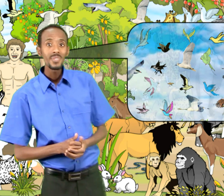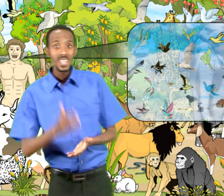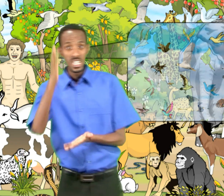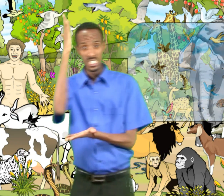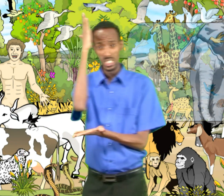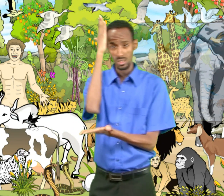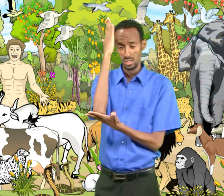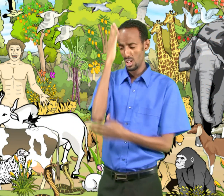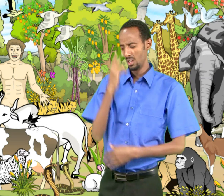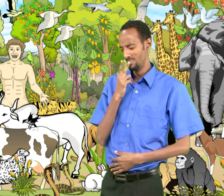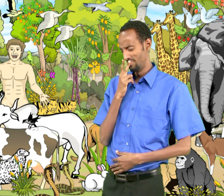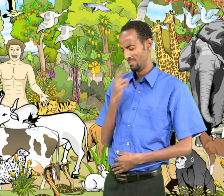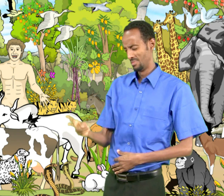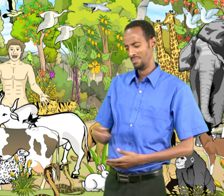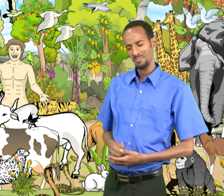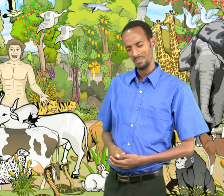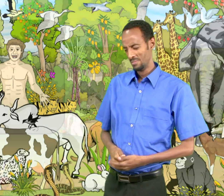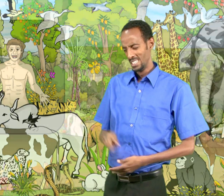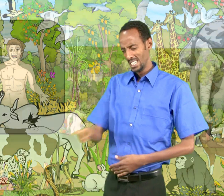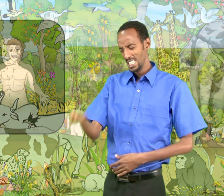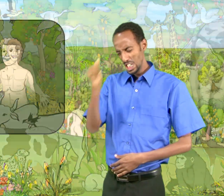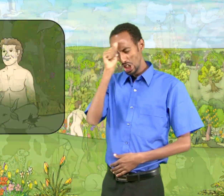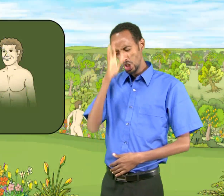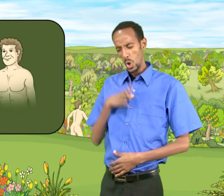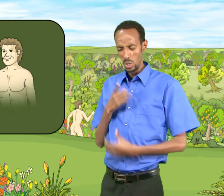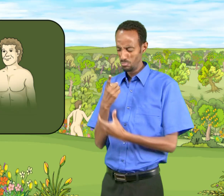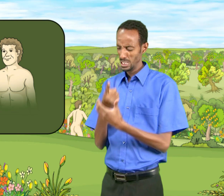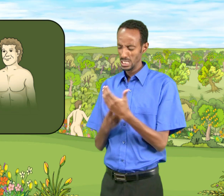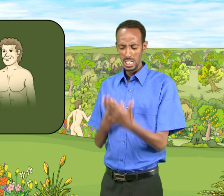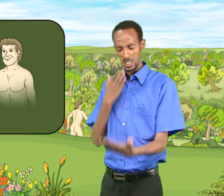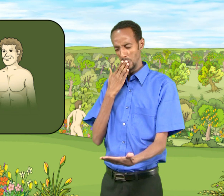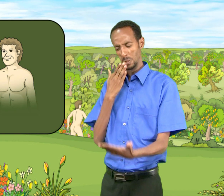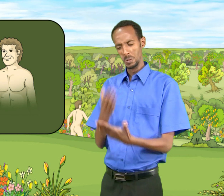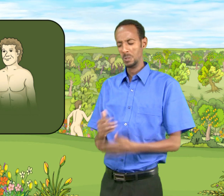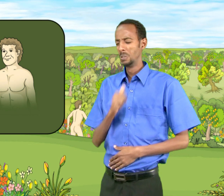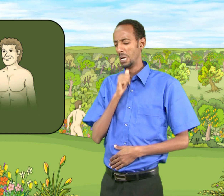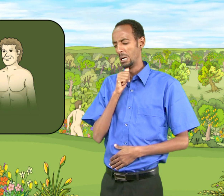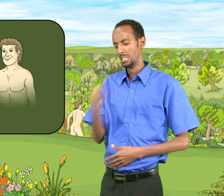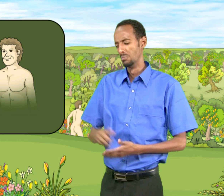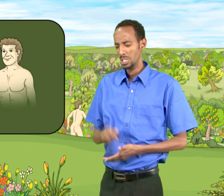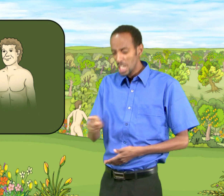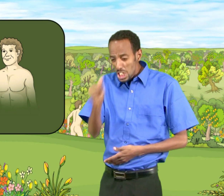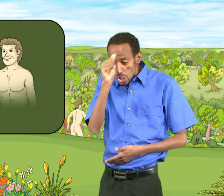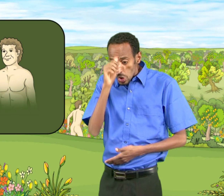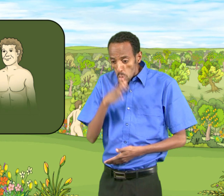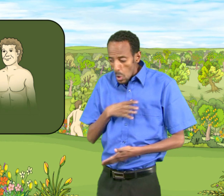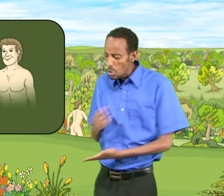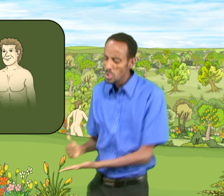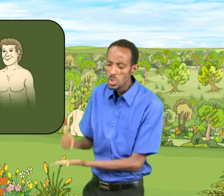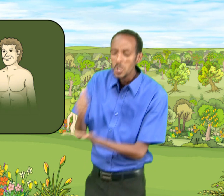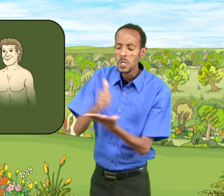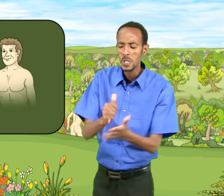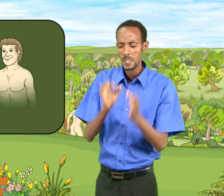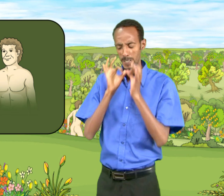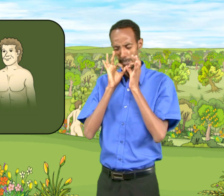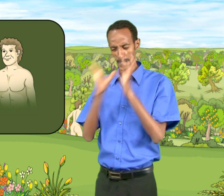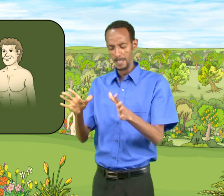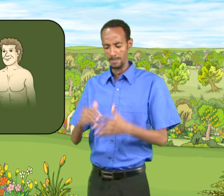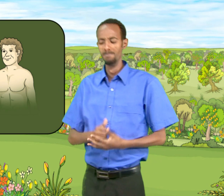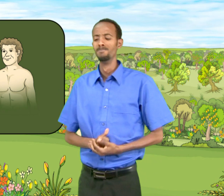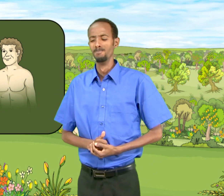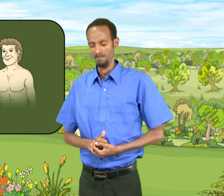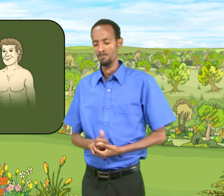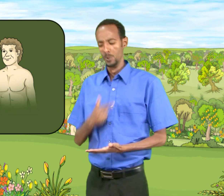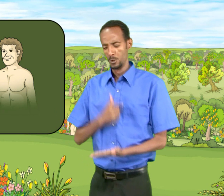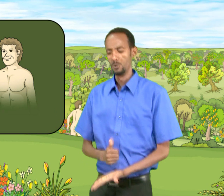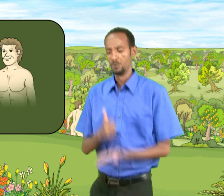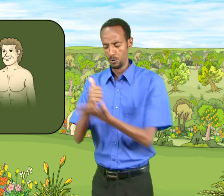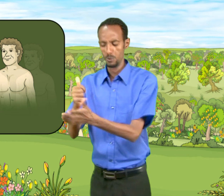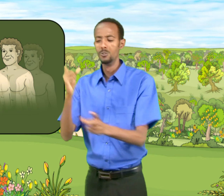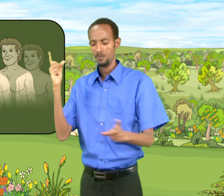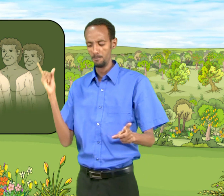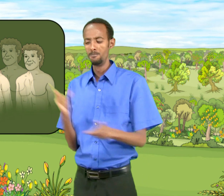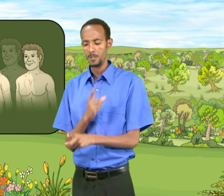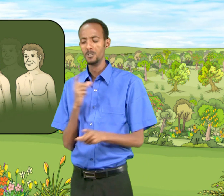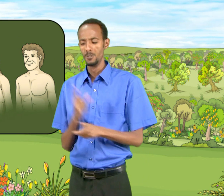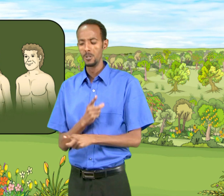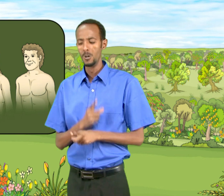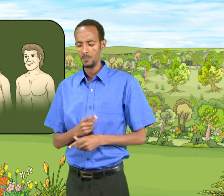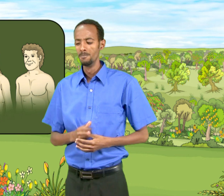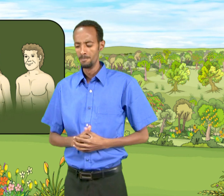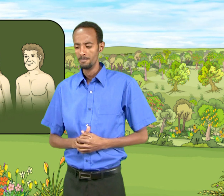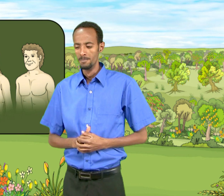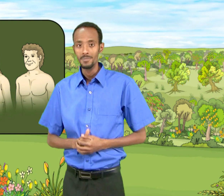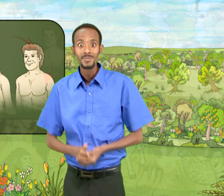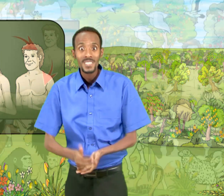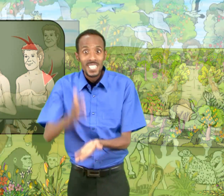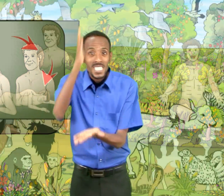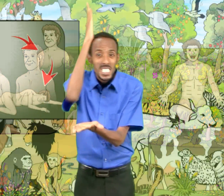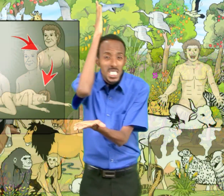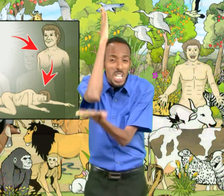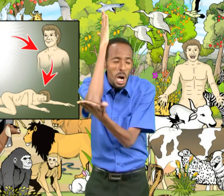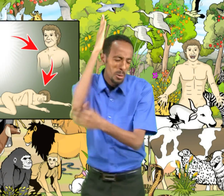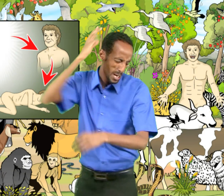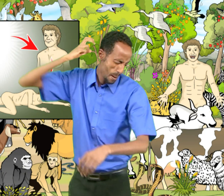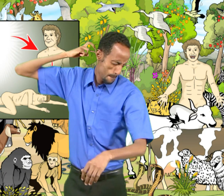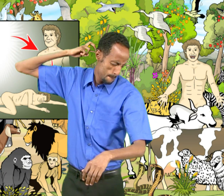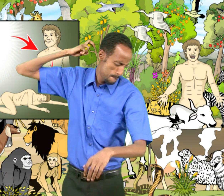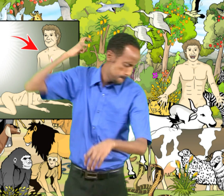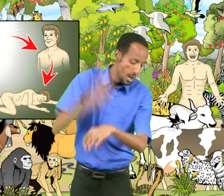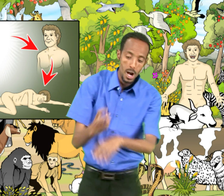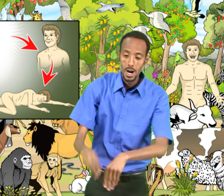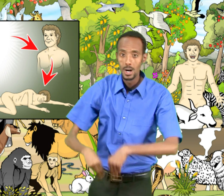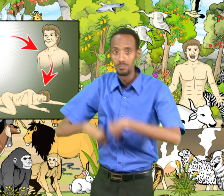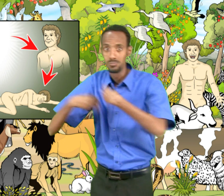But for Adam no suitable helper was found.